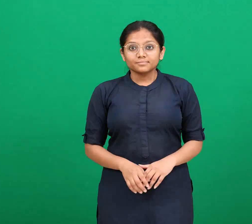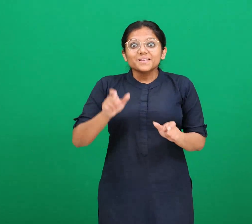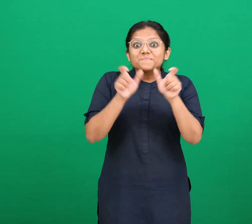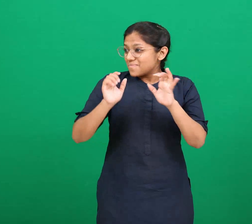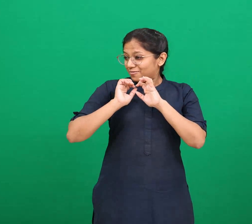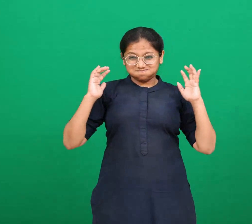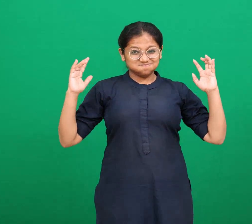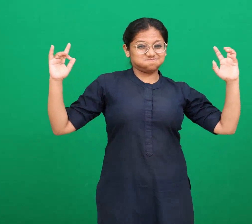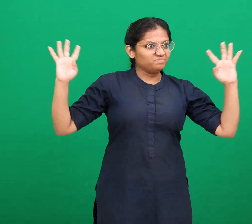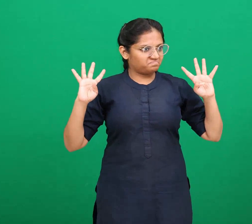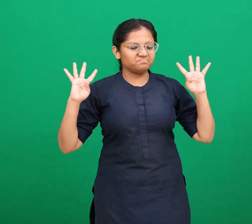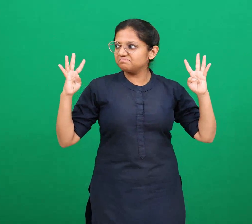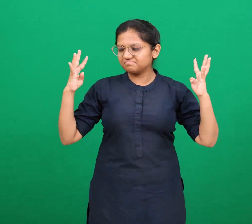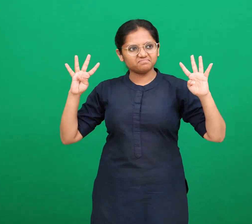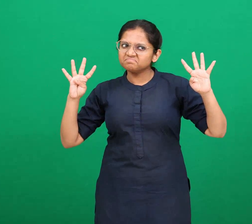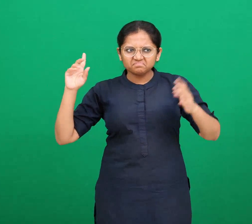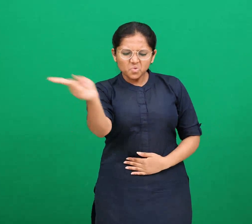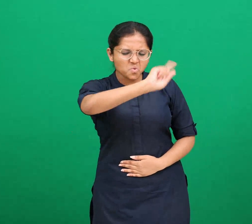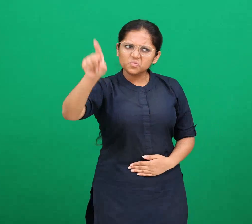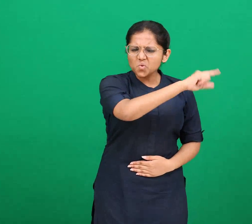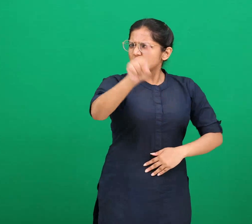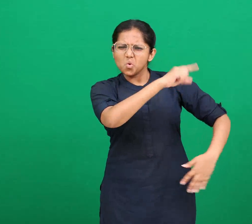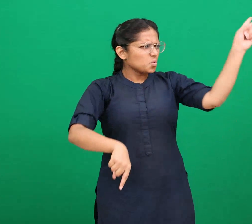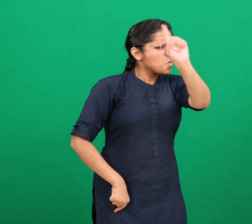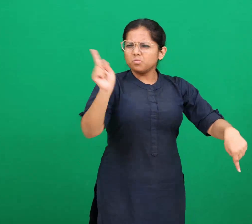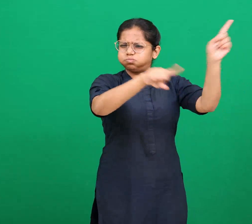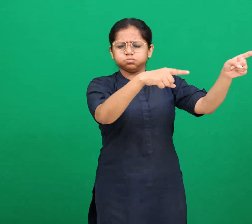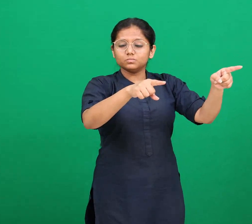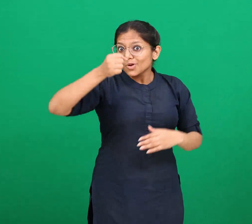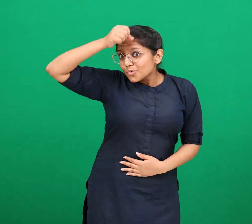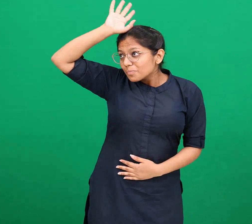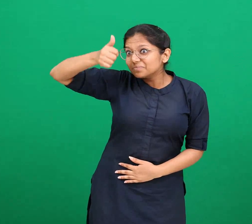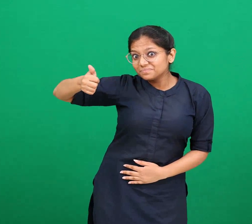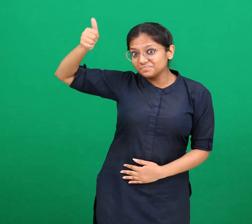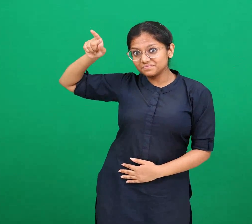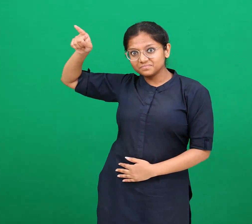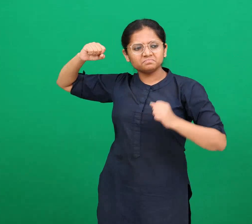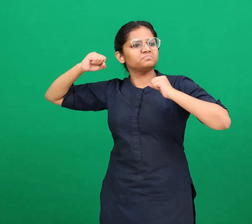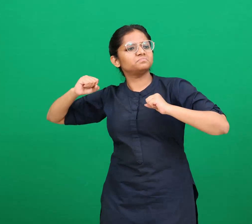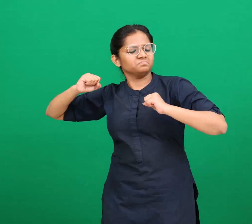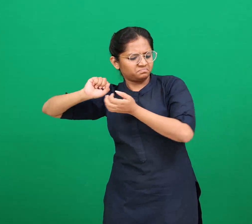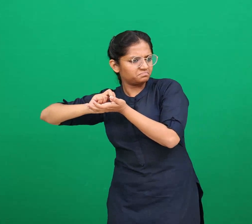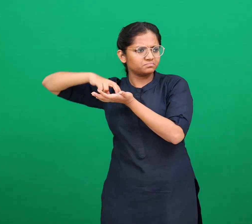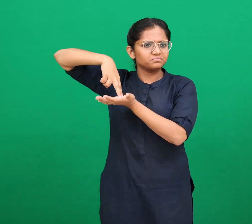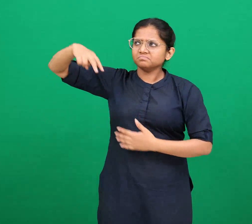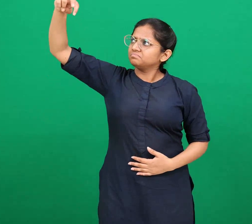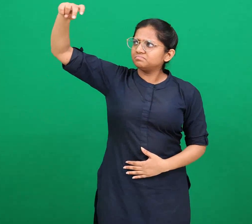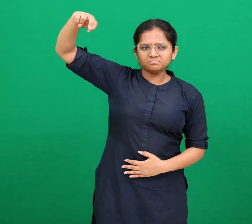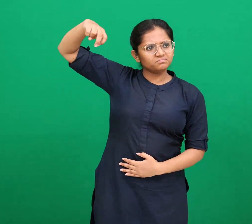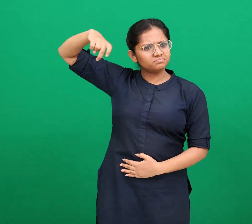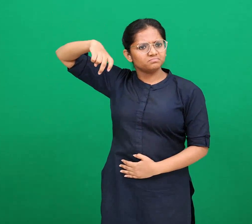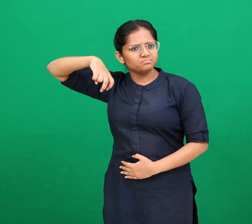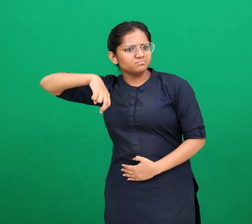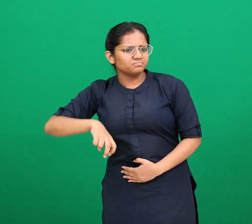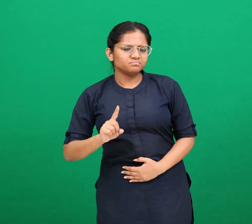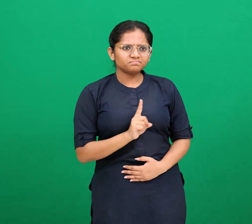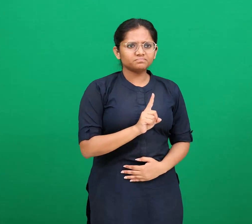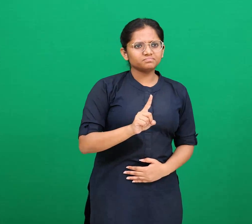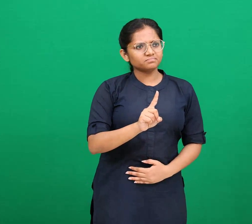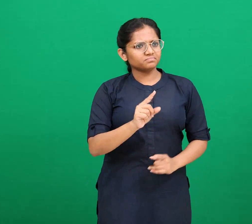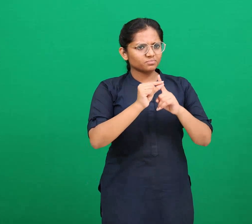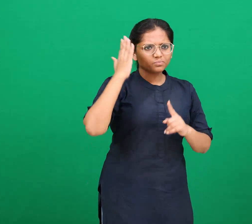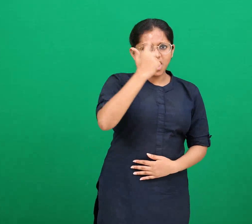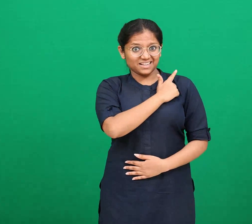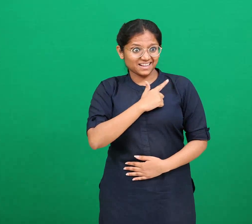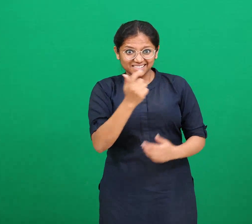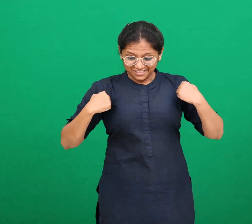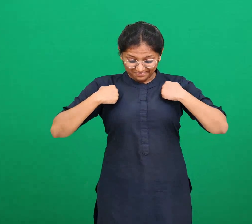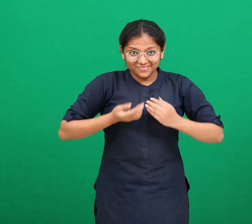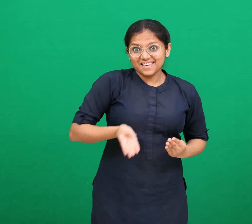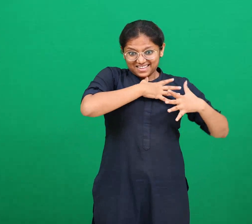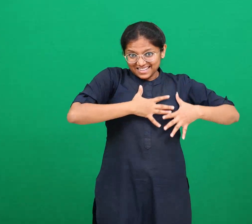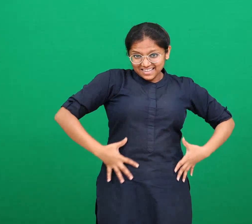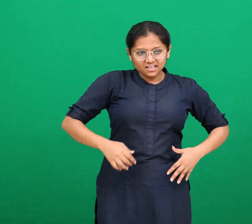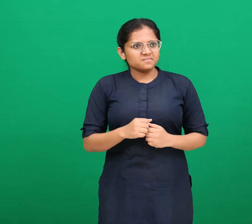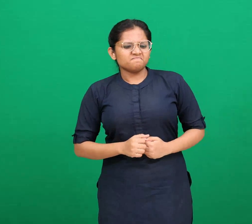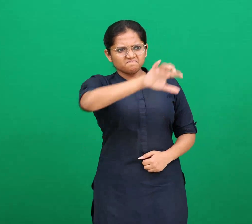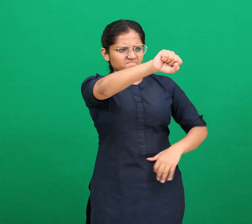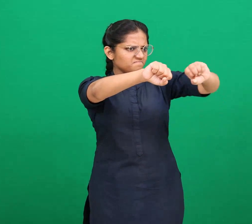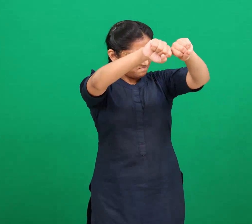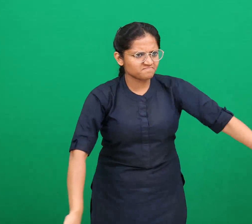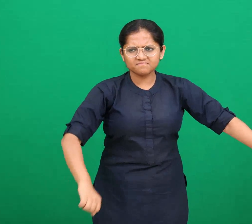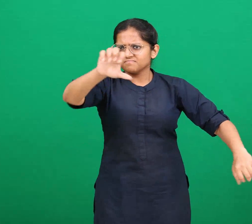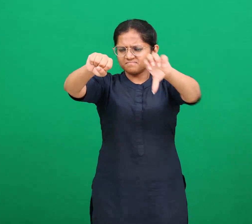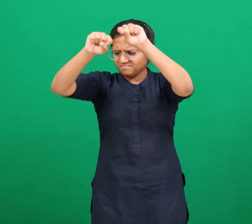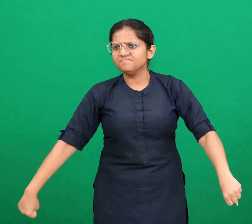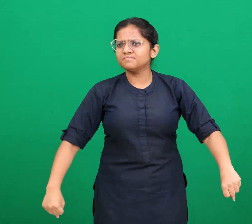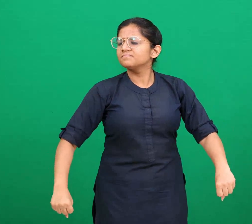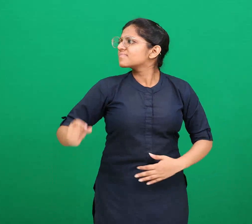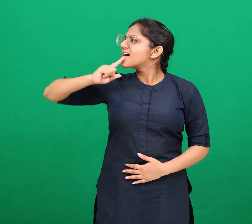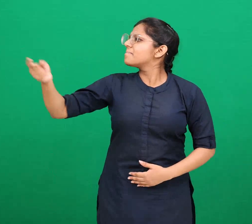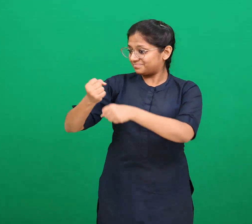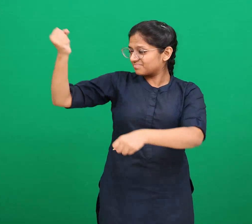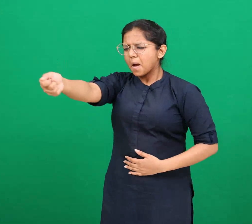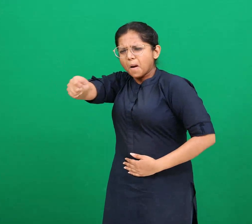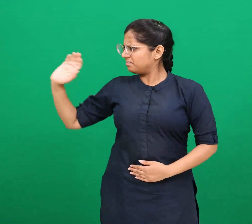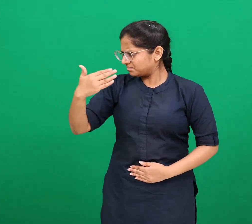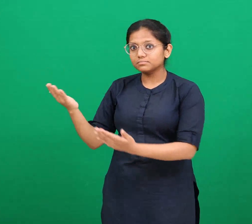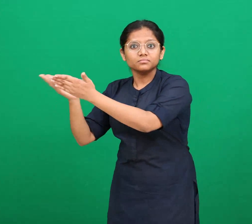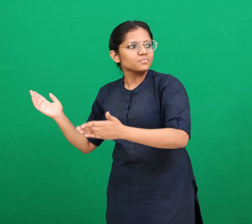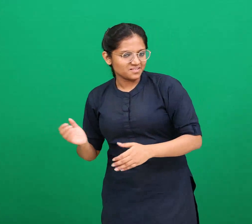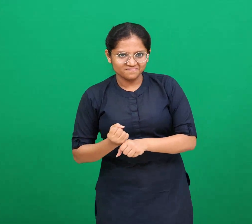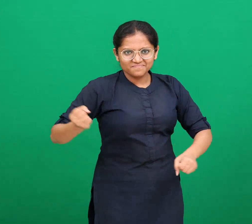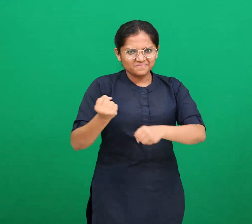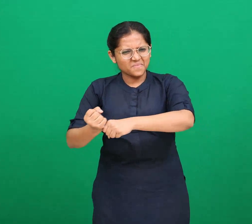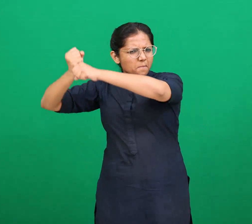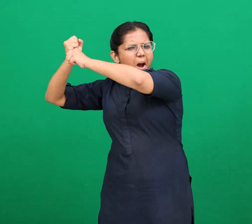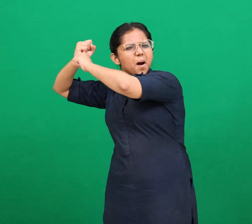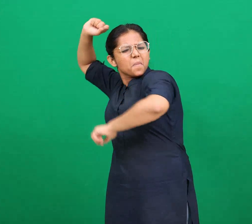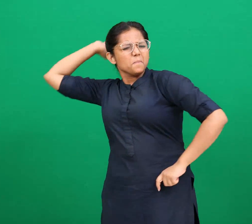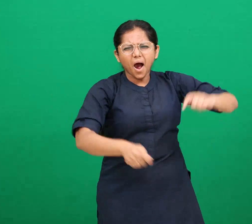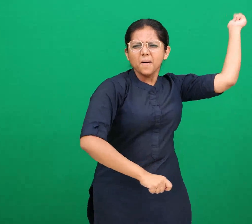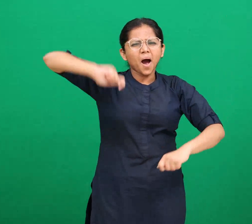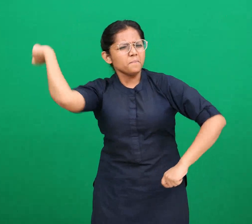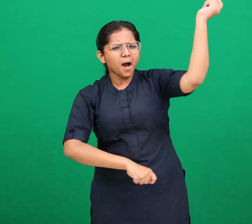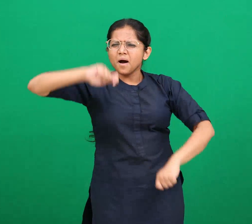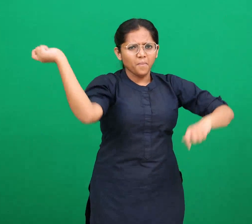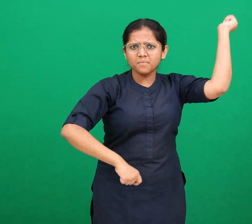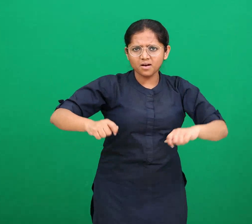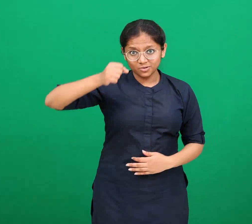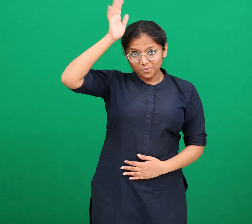The crowd joined in the attack against Paul and Silas, and the magistrates ordered that they be stripped and beaten with rods.